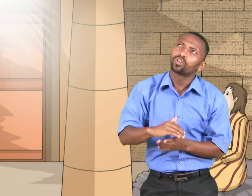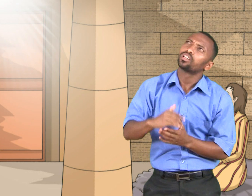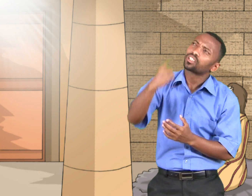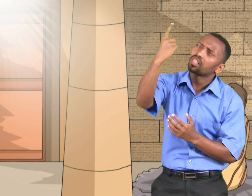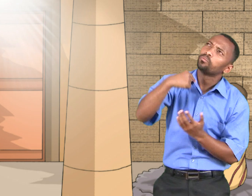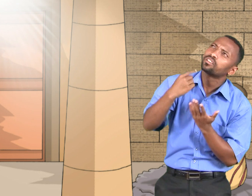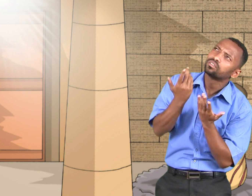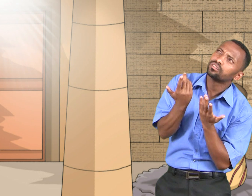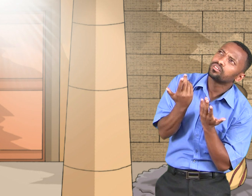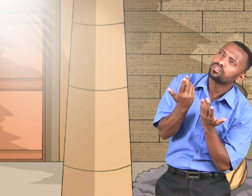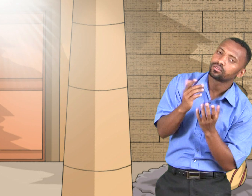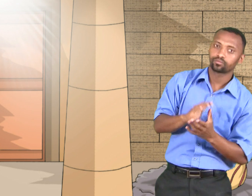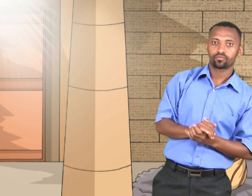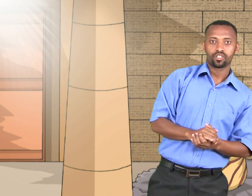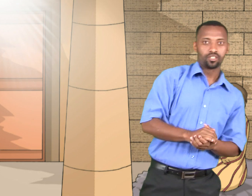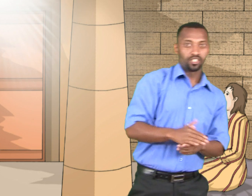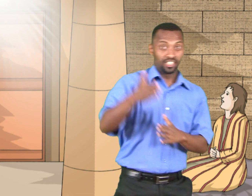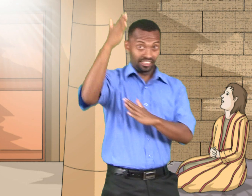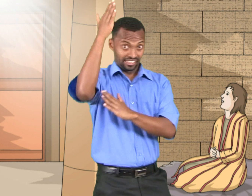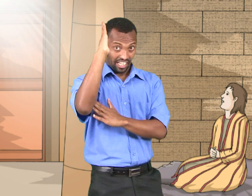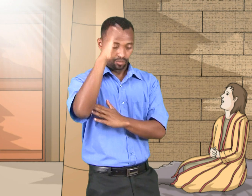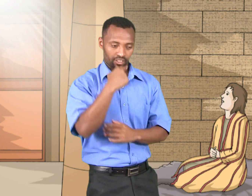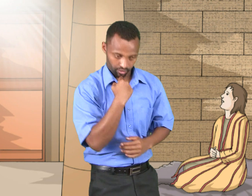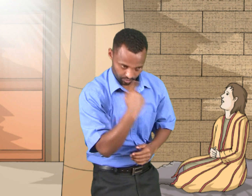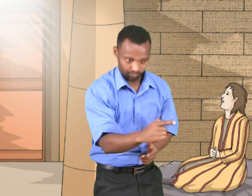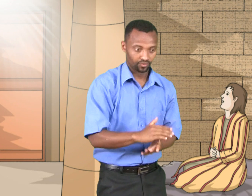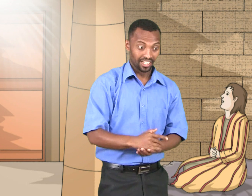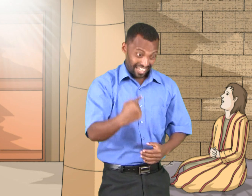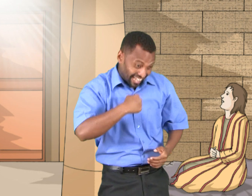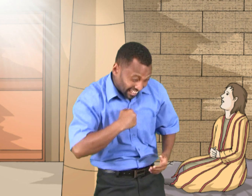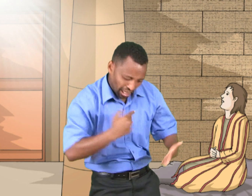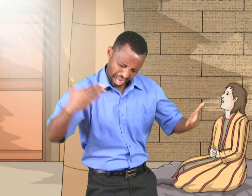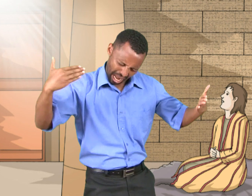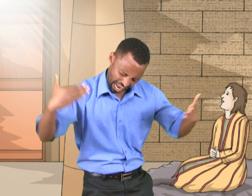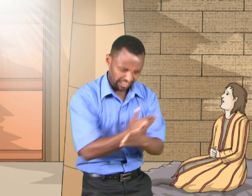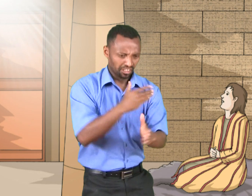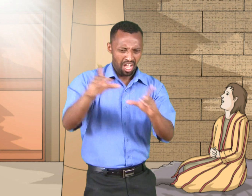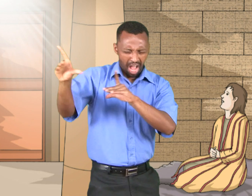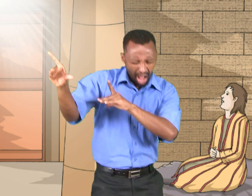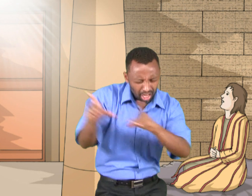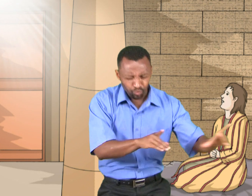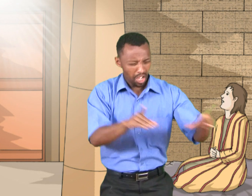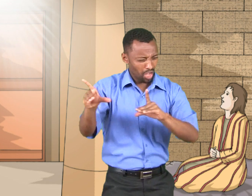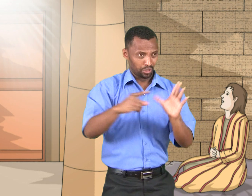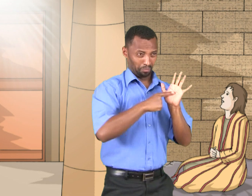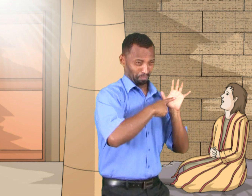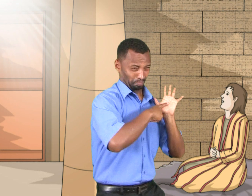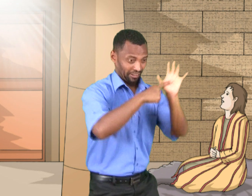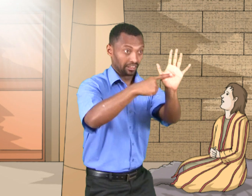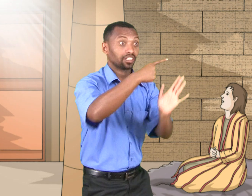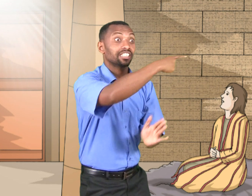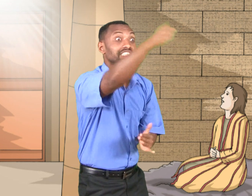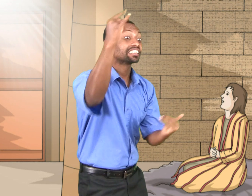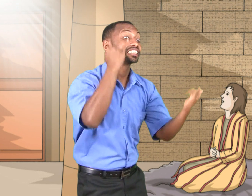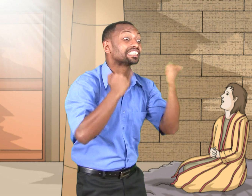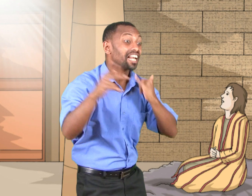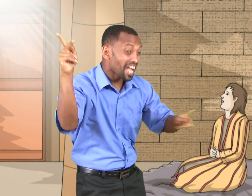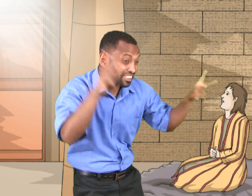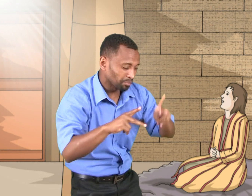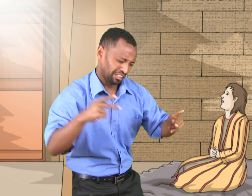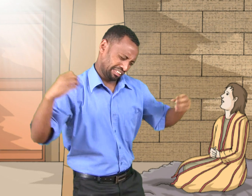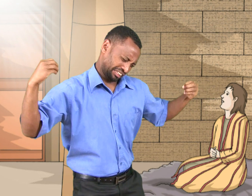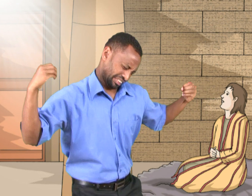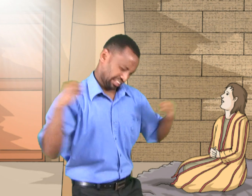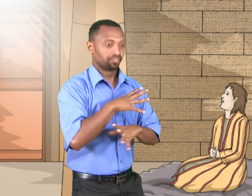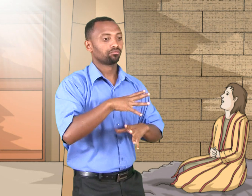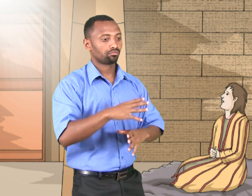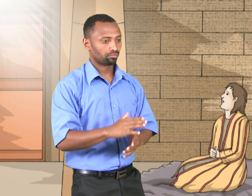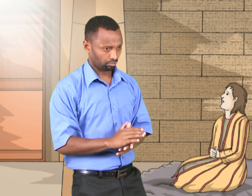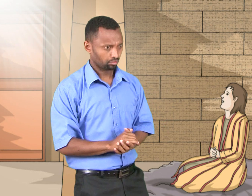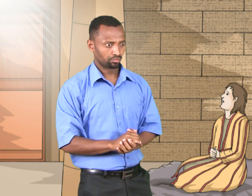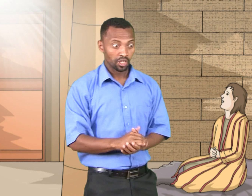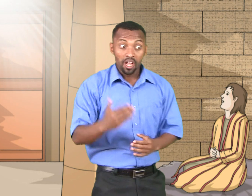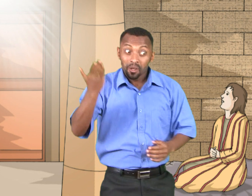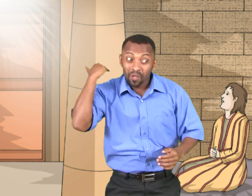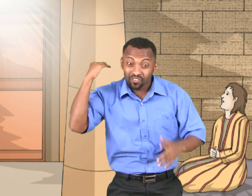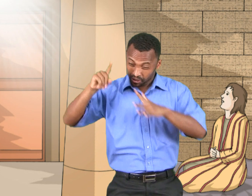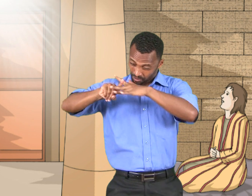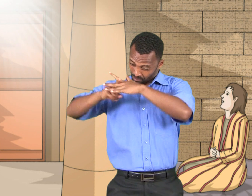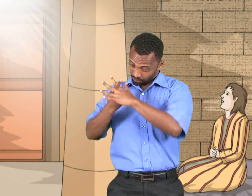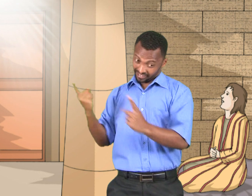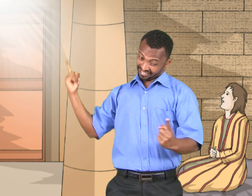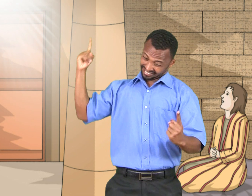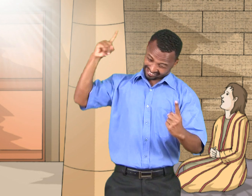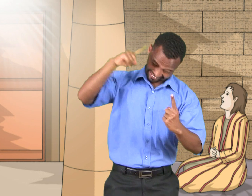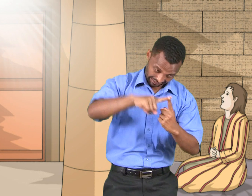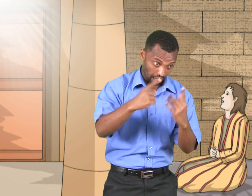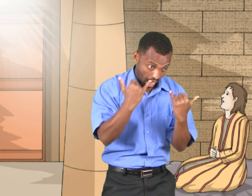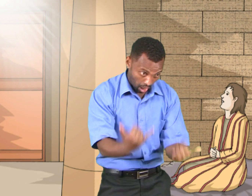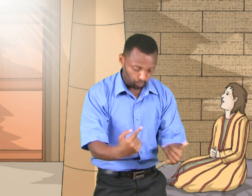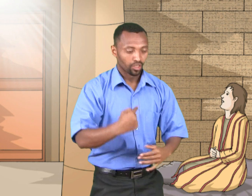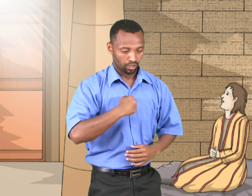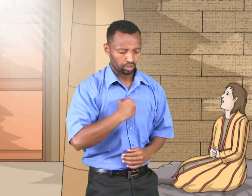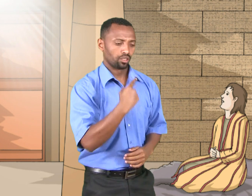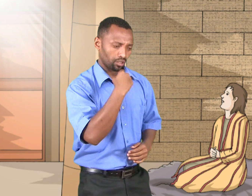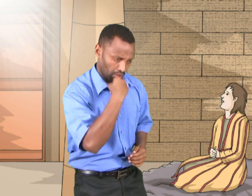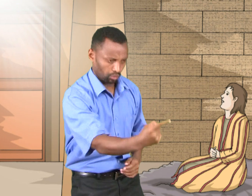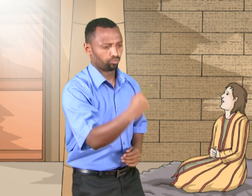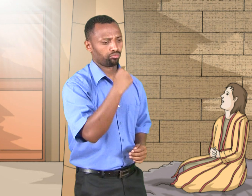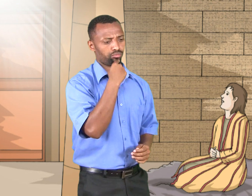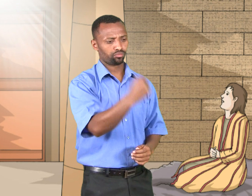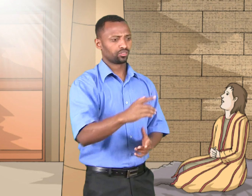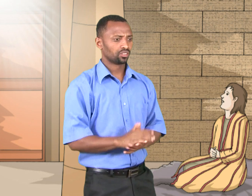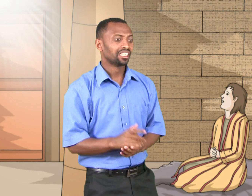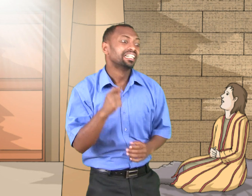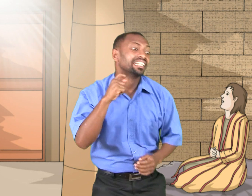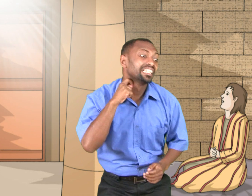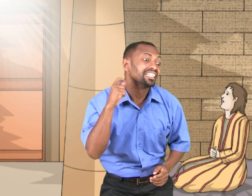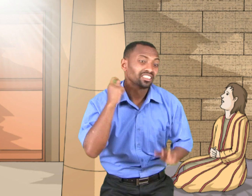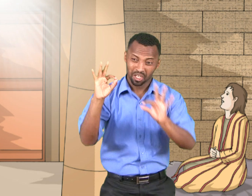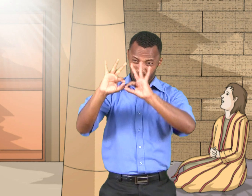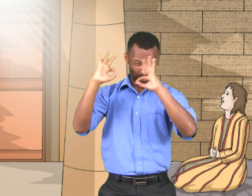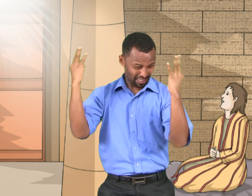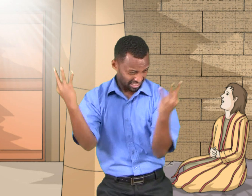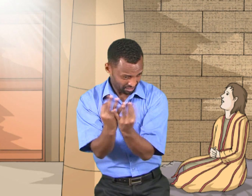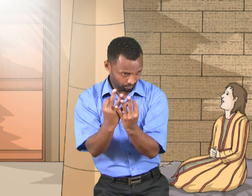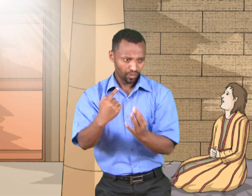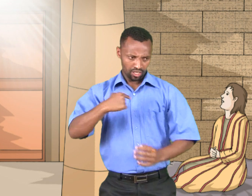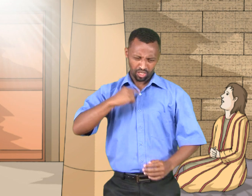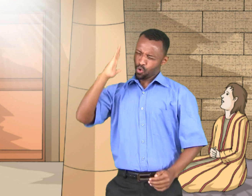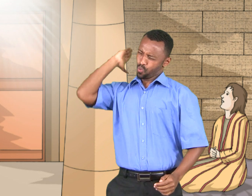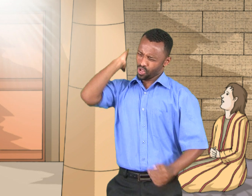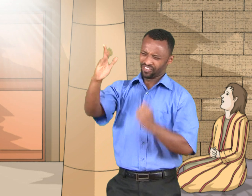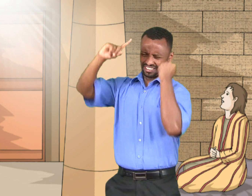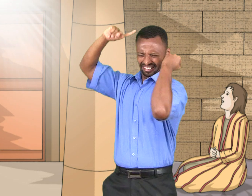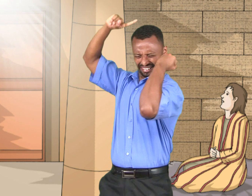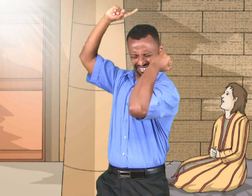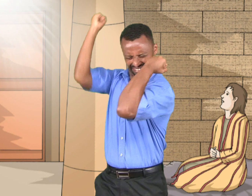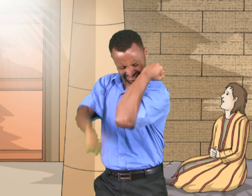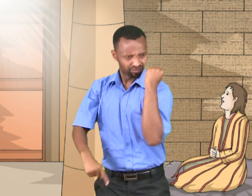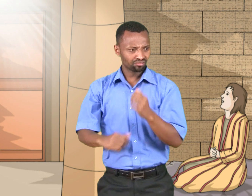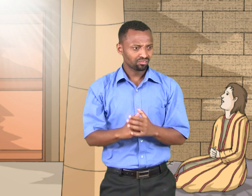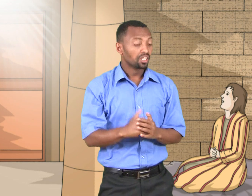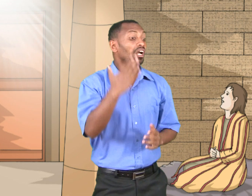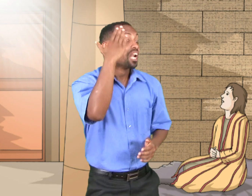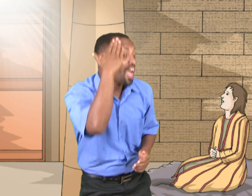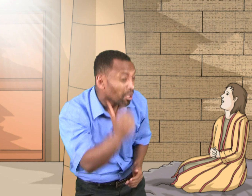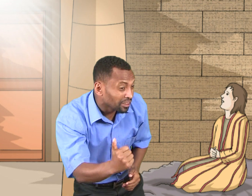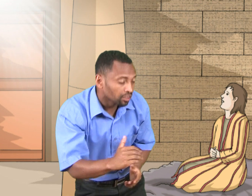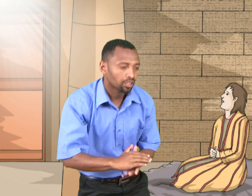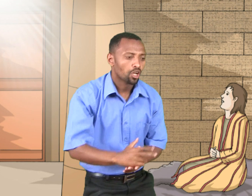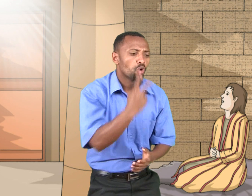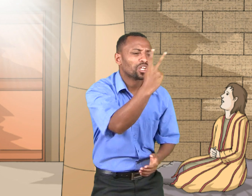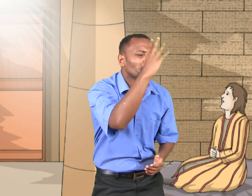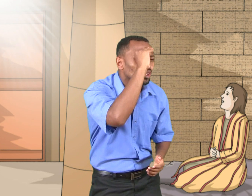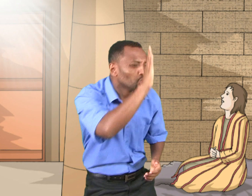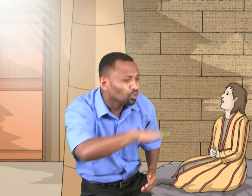Then the LORD said to Samuel, “I am about to do something in Israel at which the ears of all who hear it will tingle.